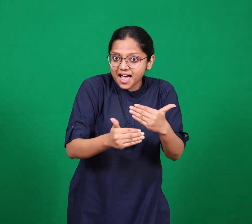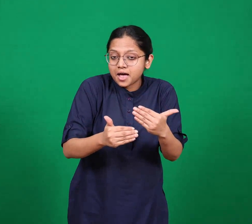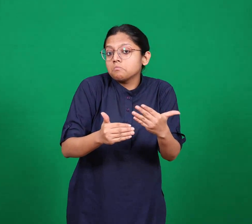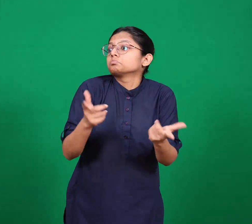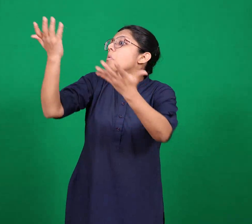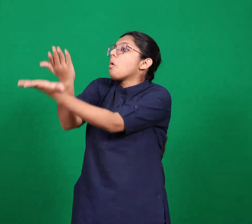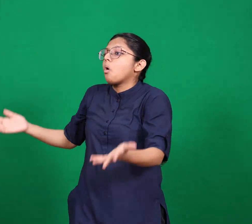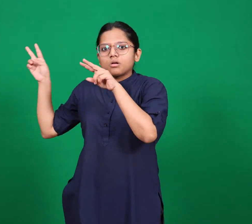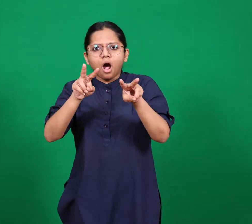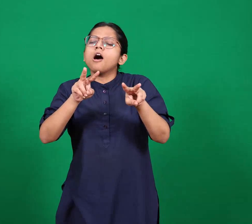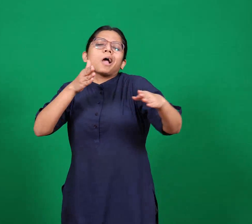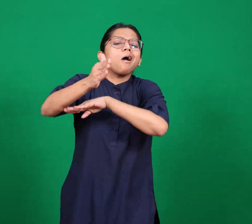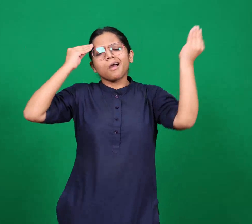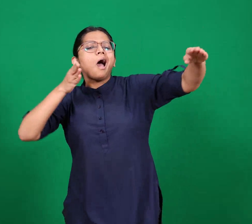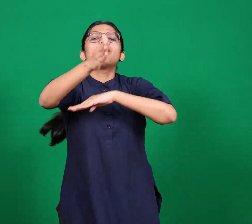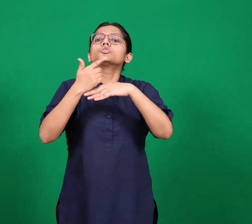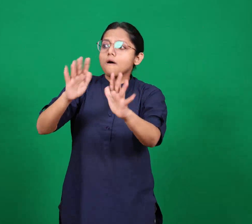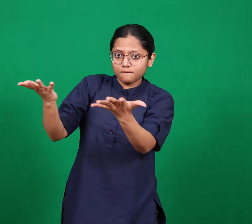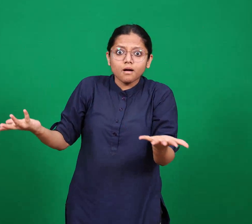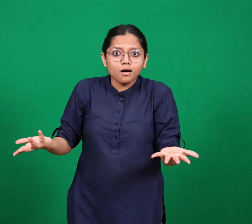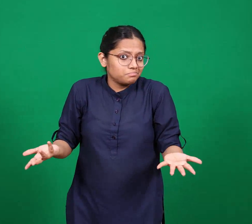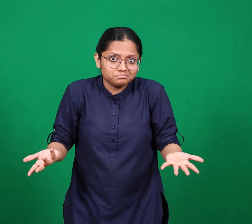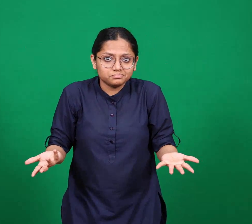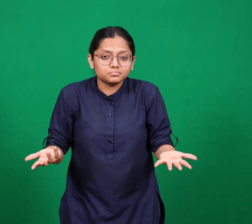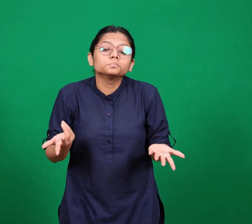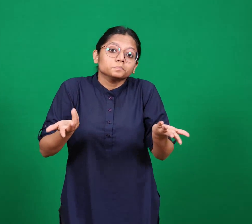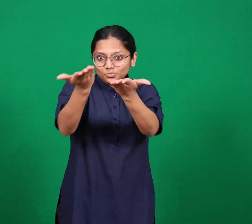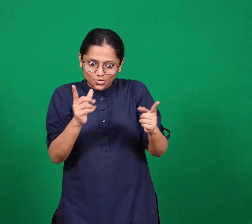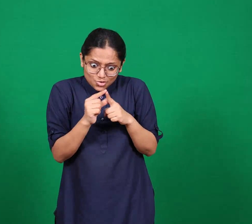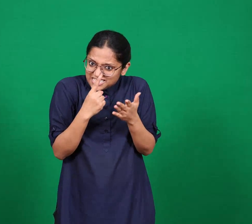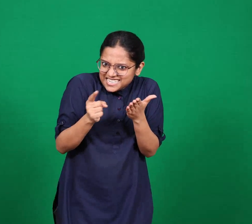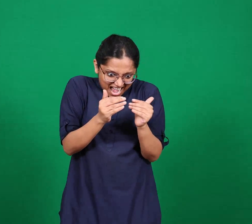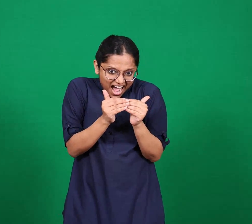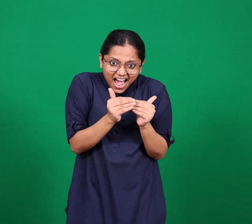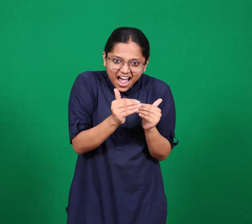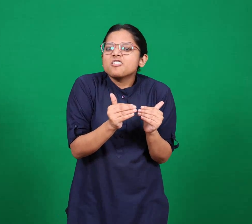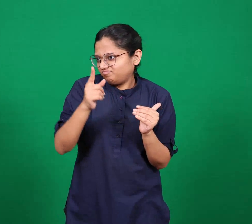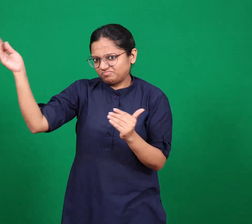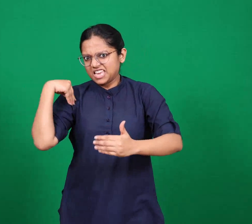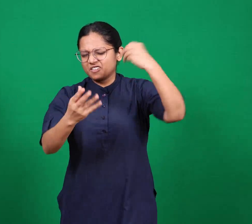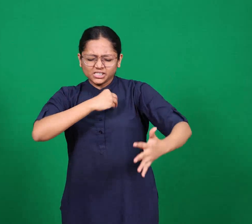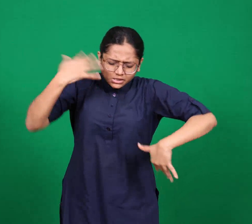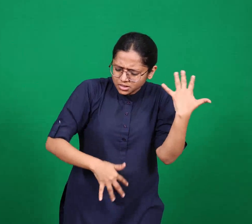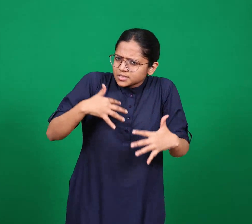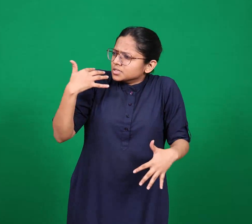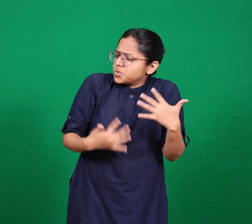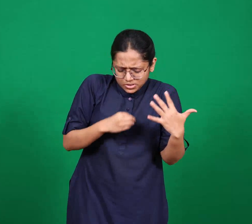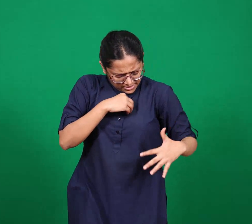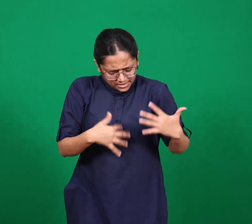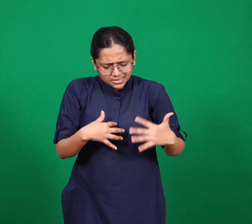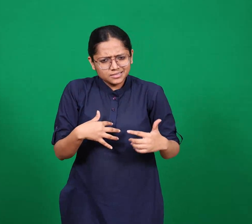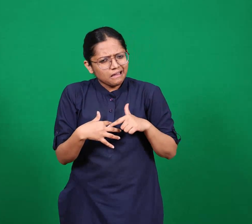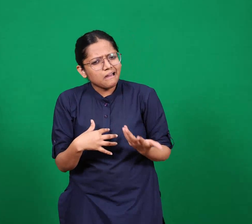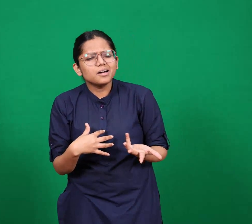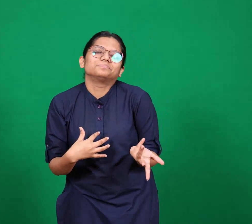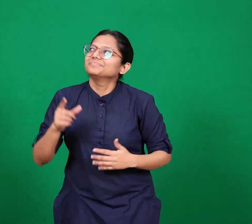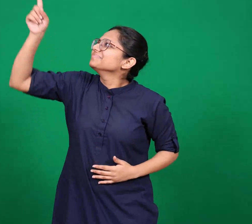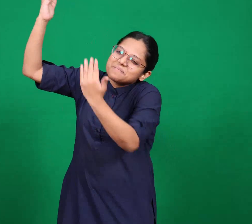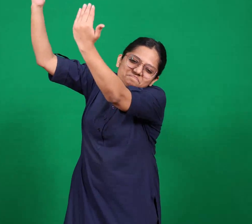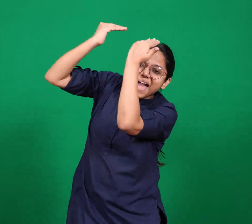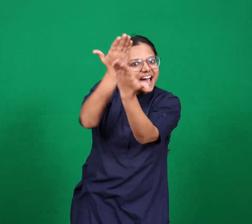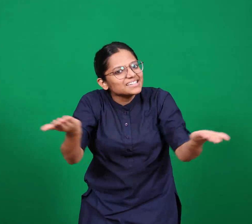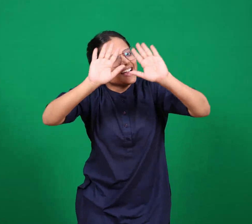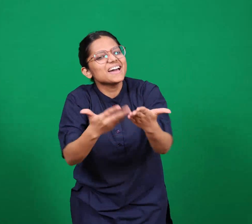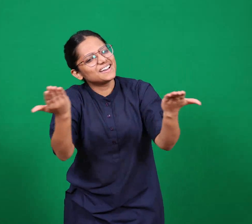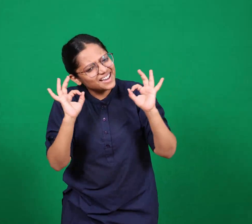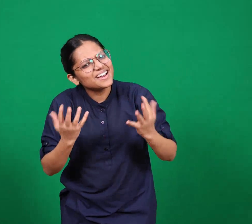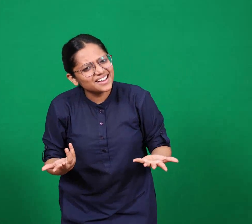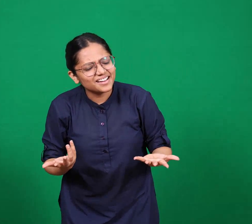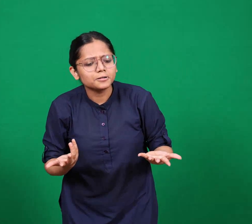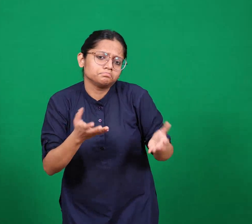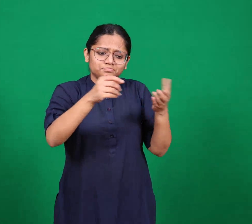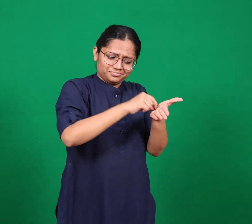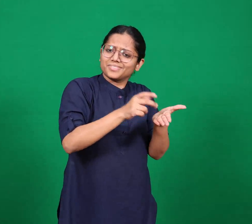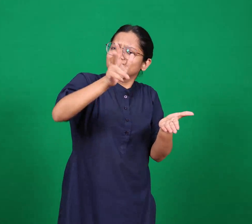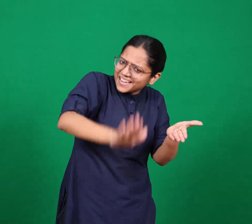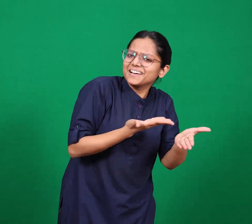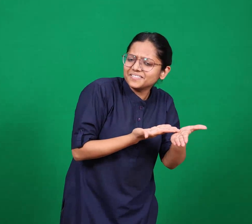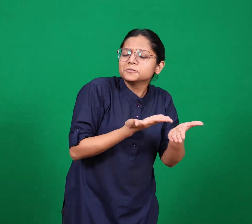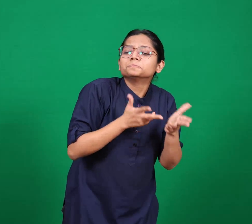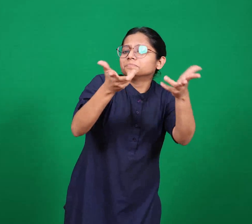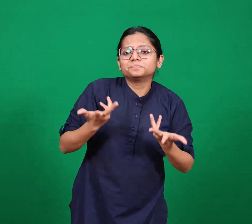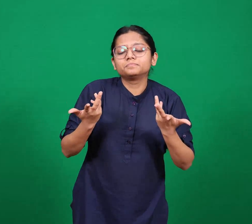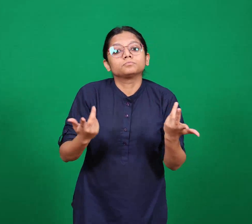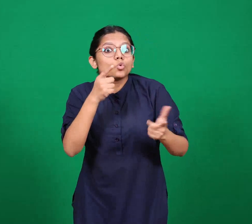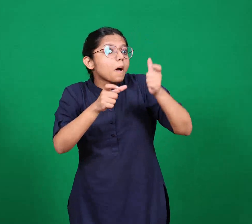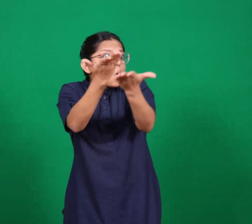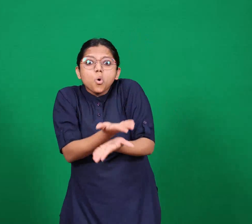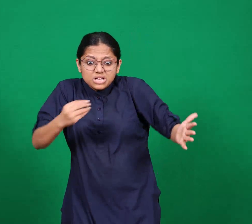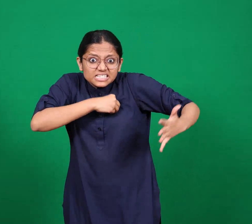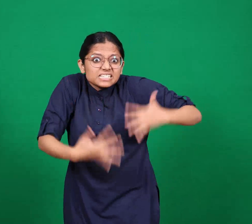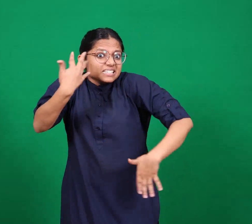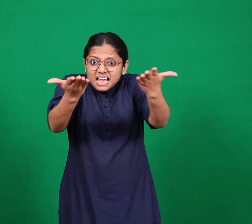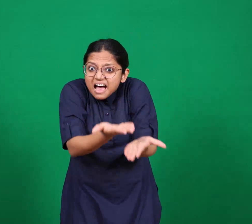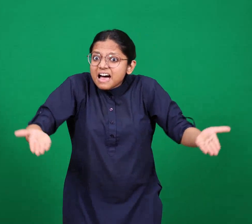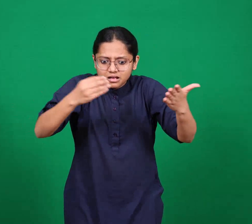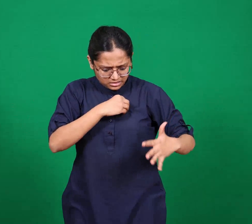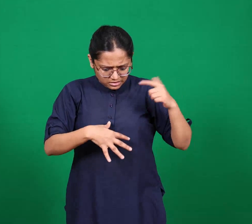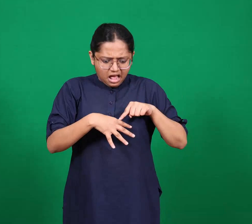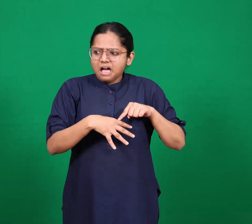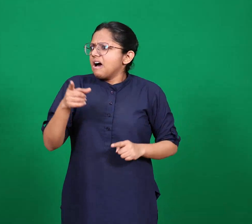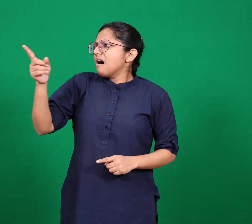But even if you should suffer for what is right, you are blessed. " Do not fear what they fear;